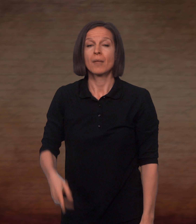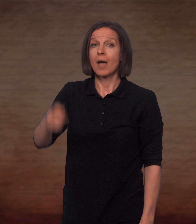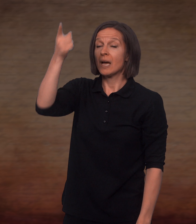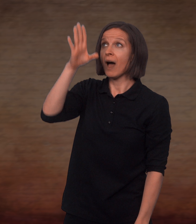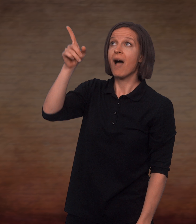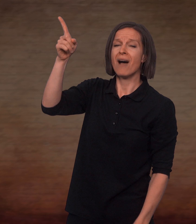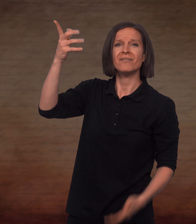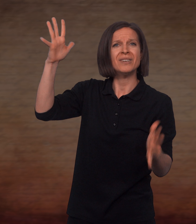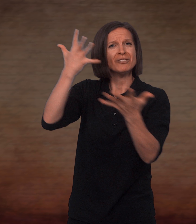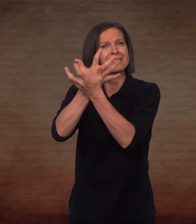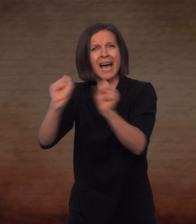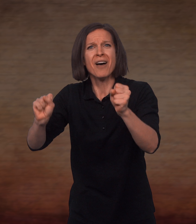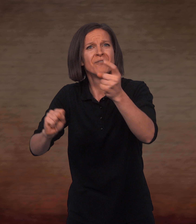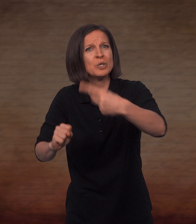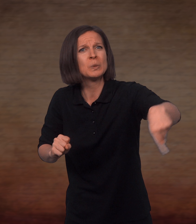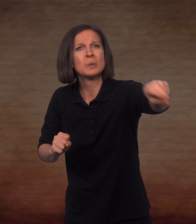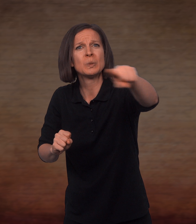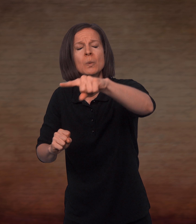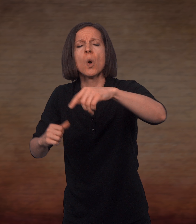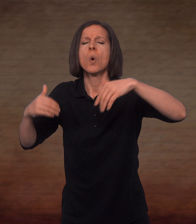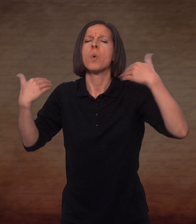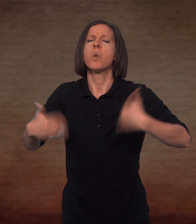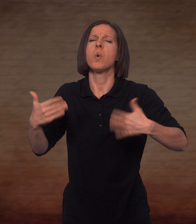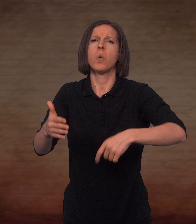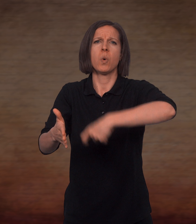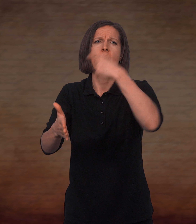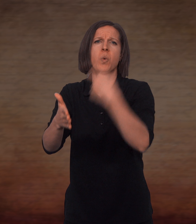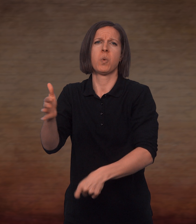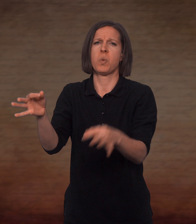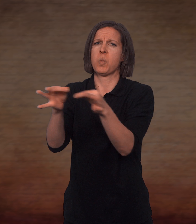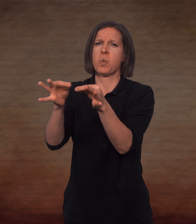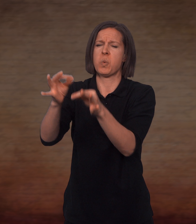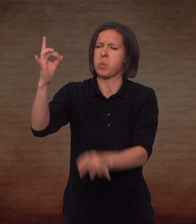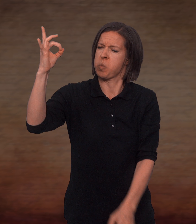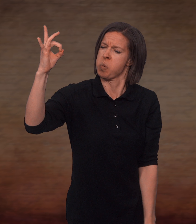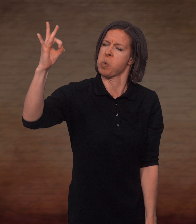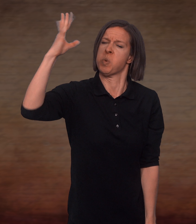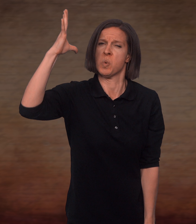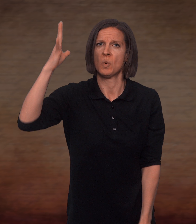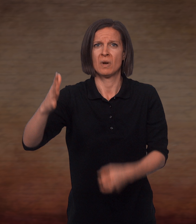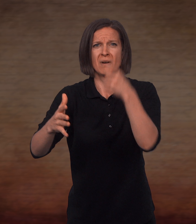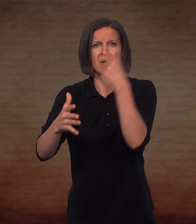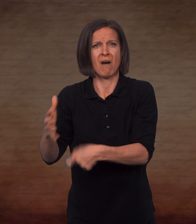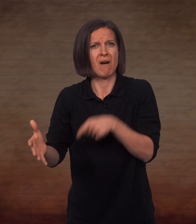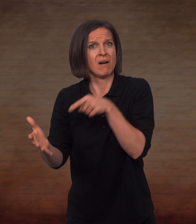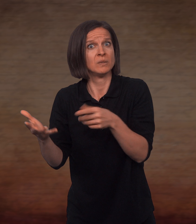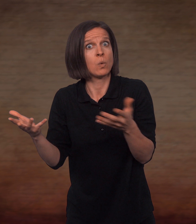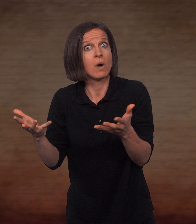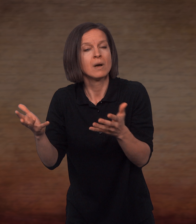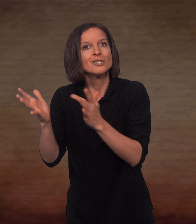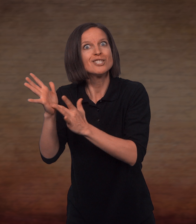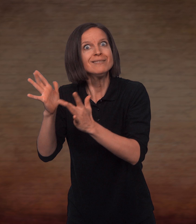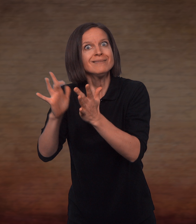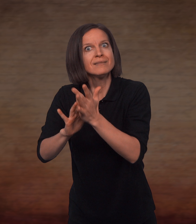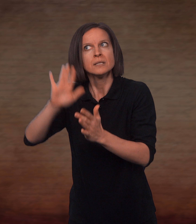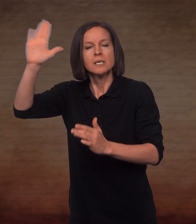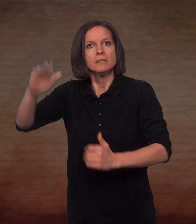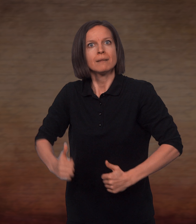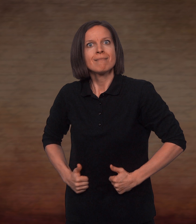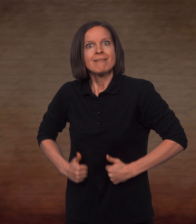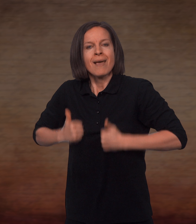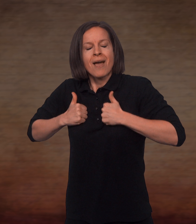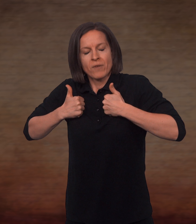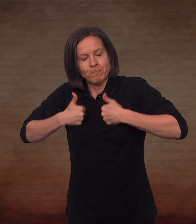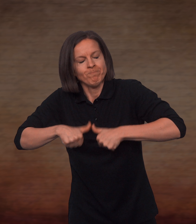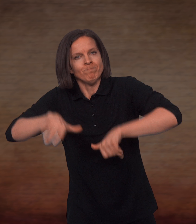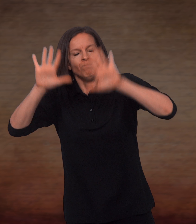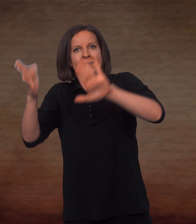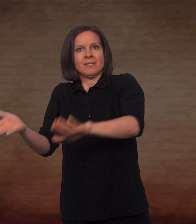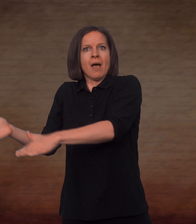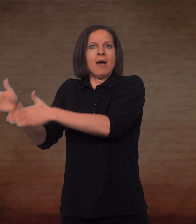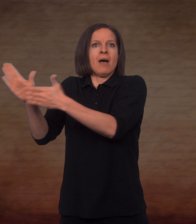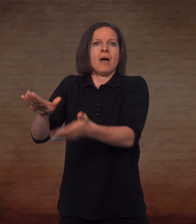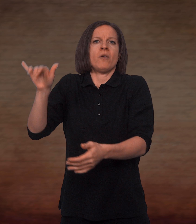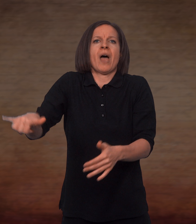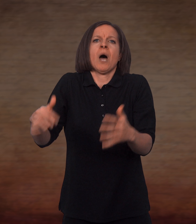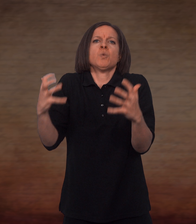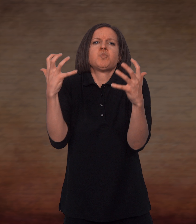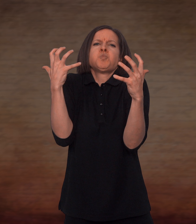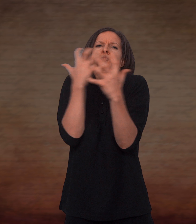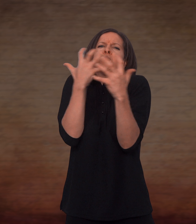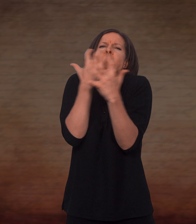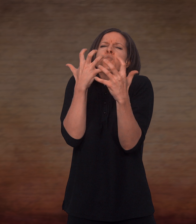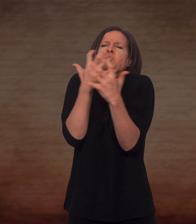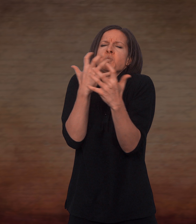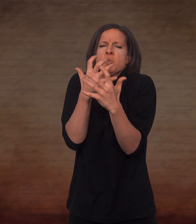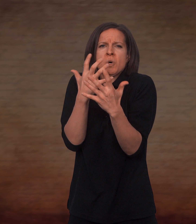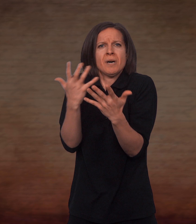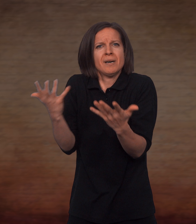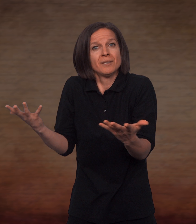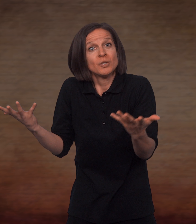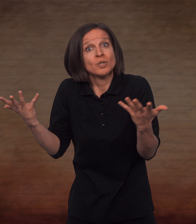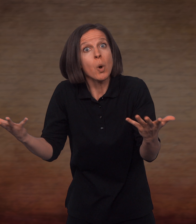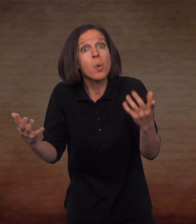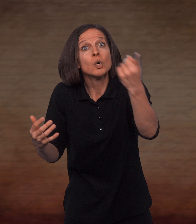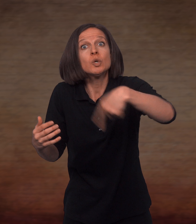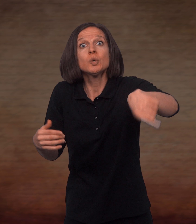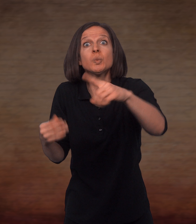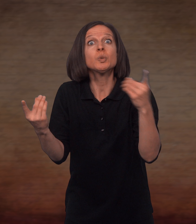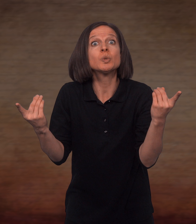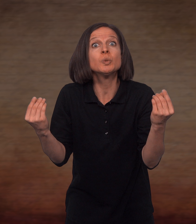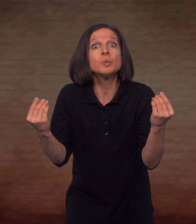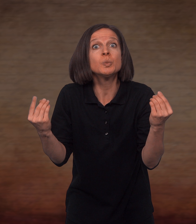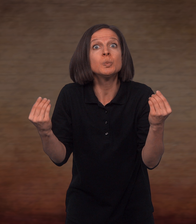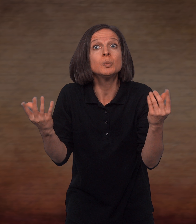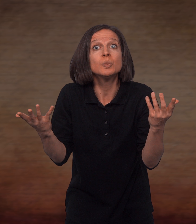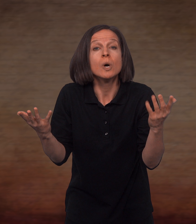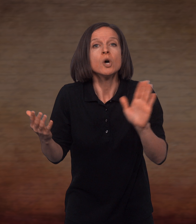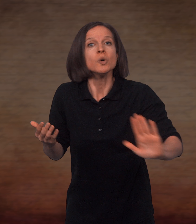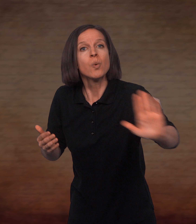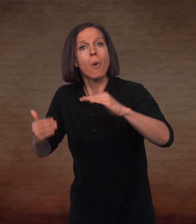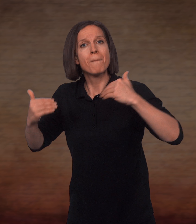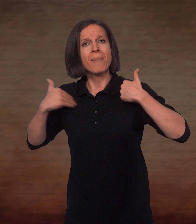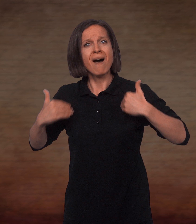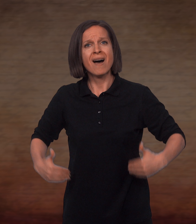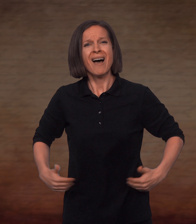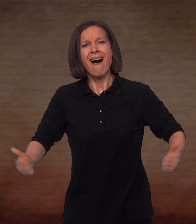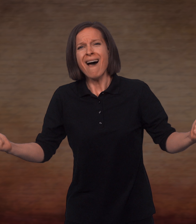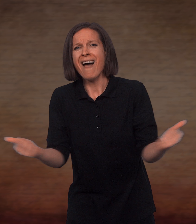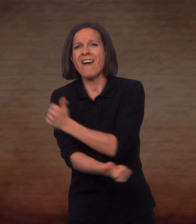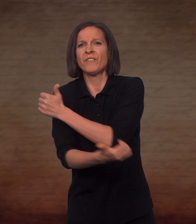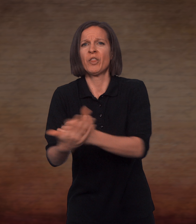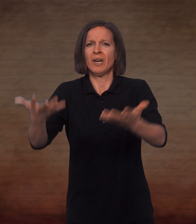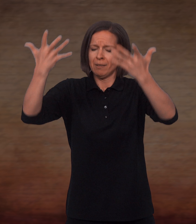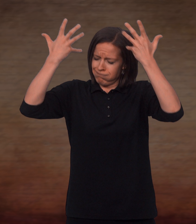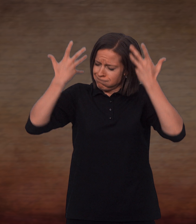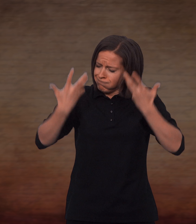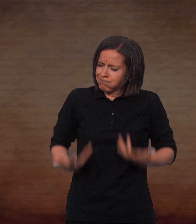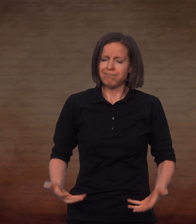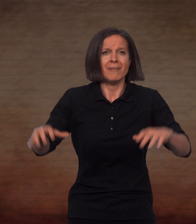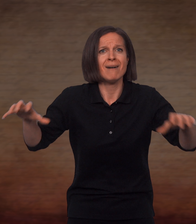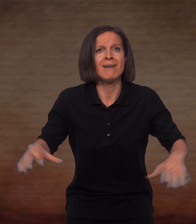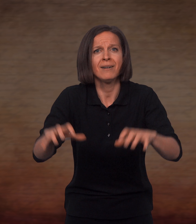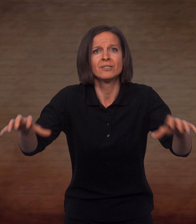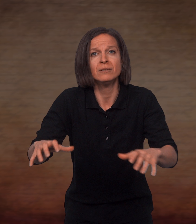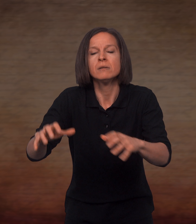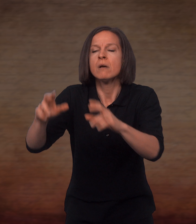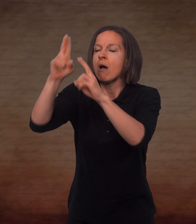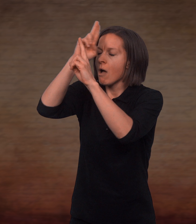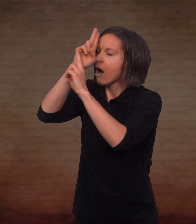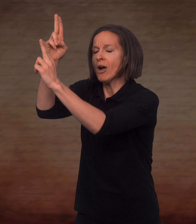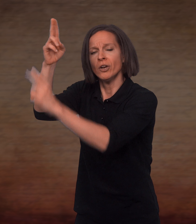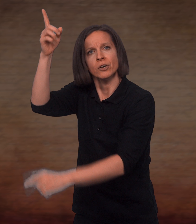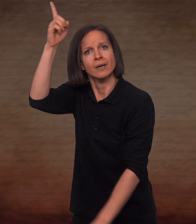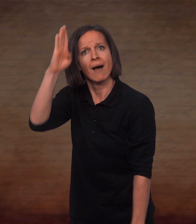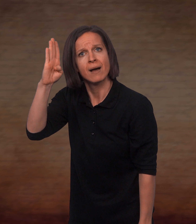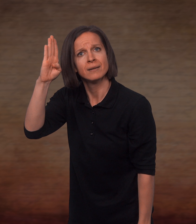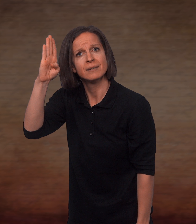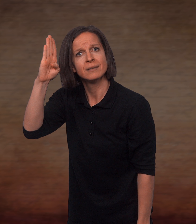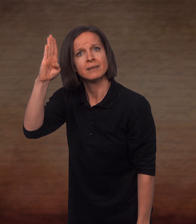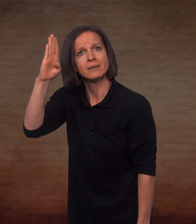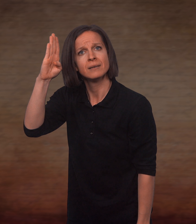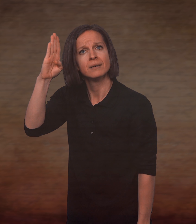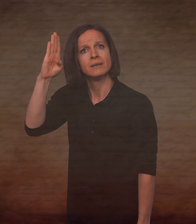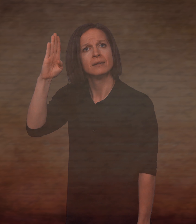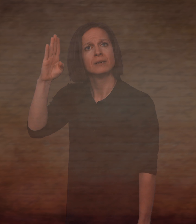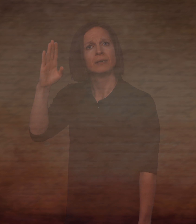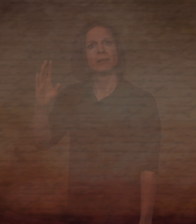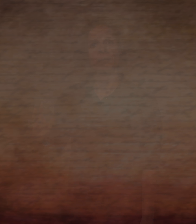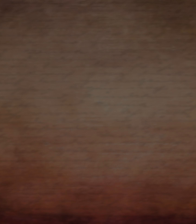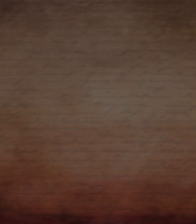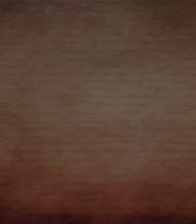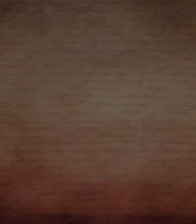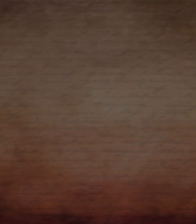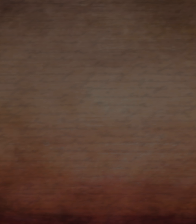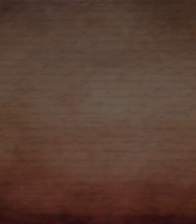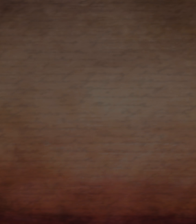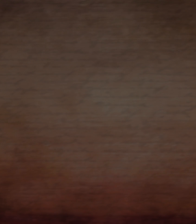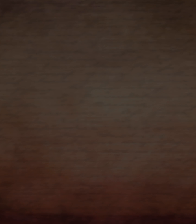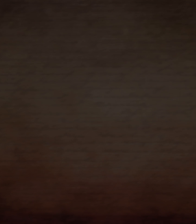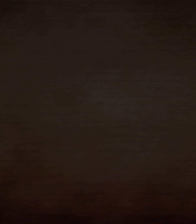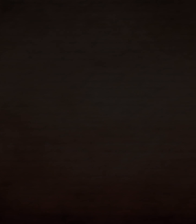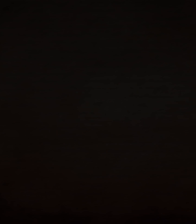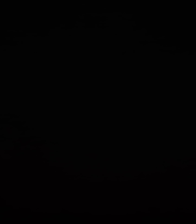You are not your own; you were bought at a price. Therefore glorify God with your body.